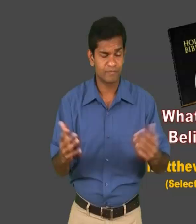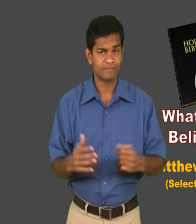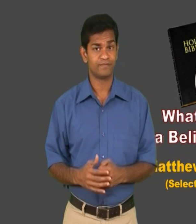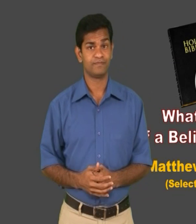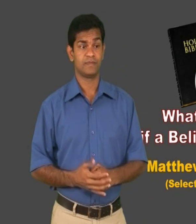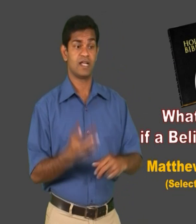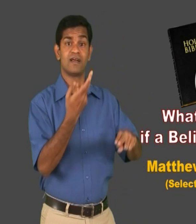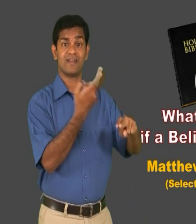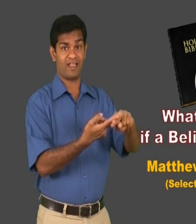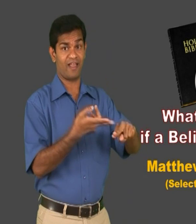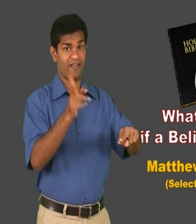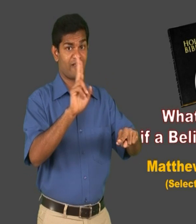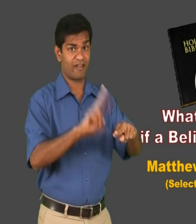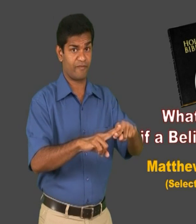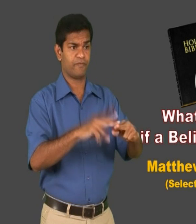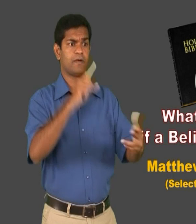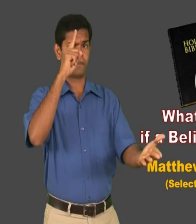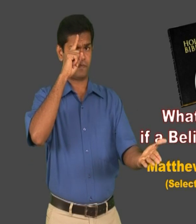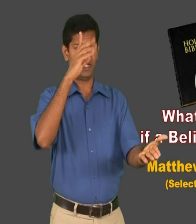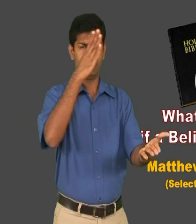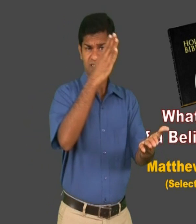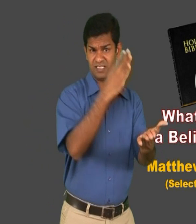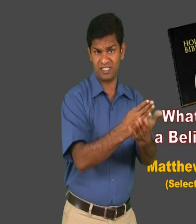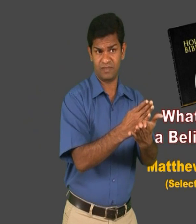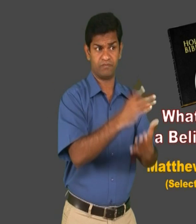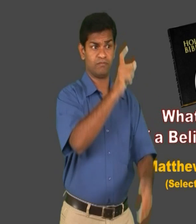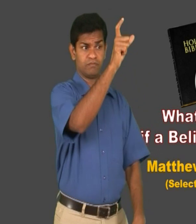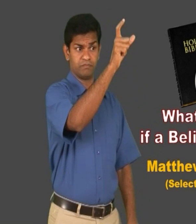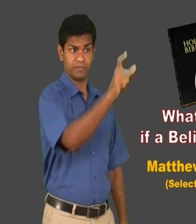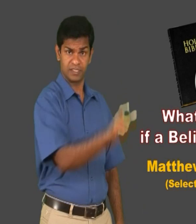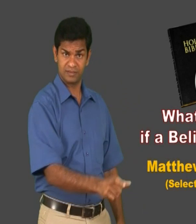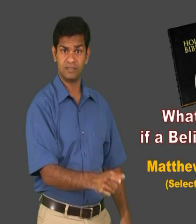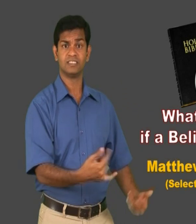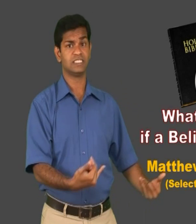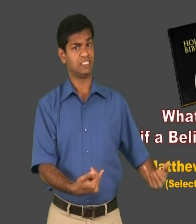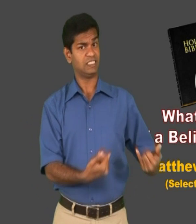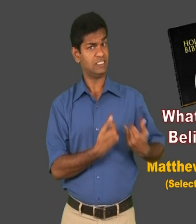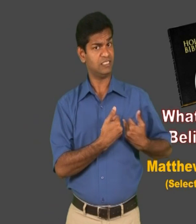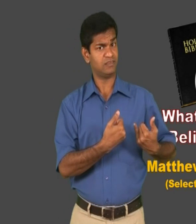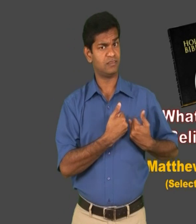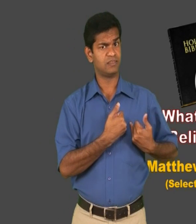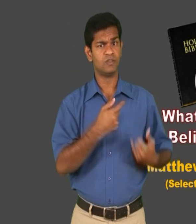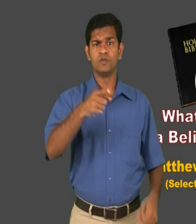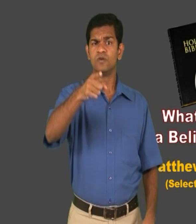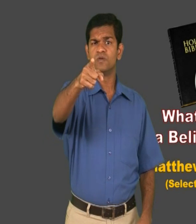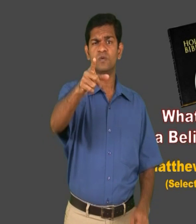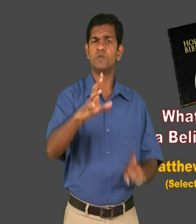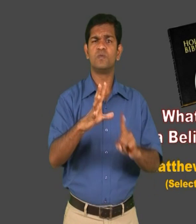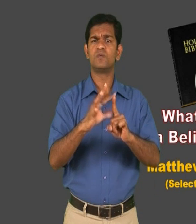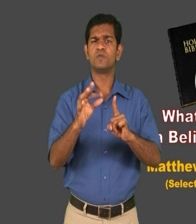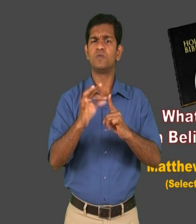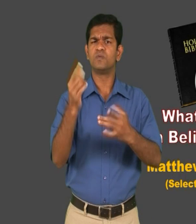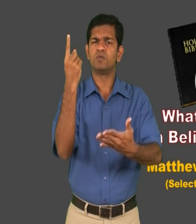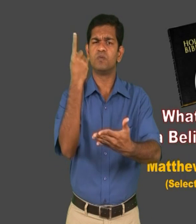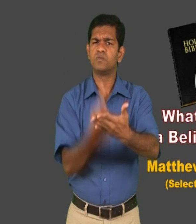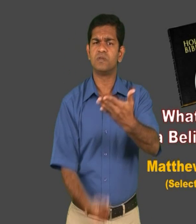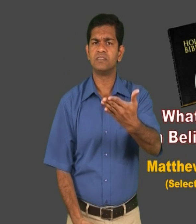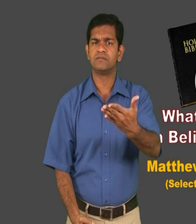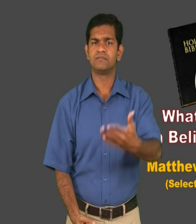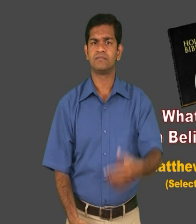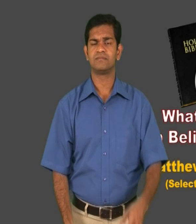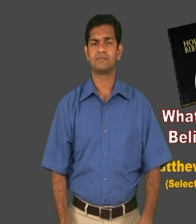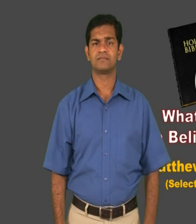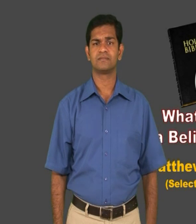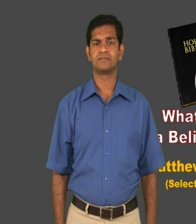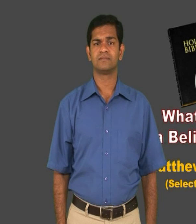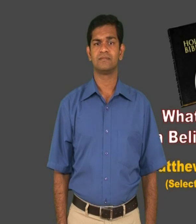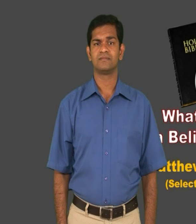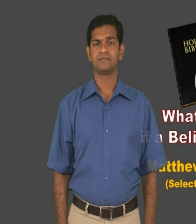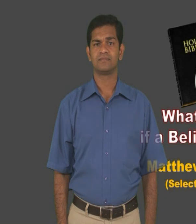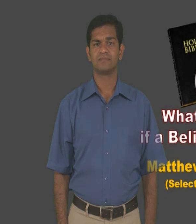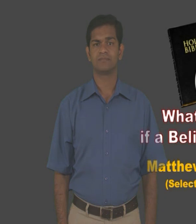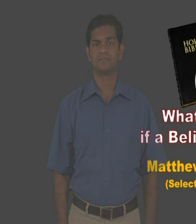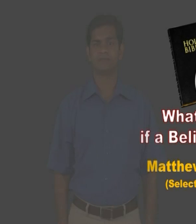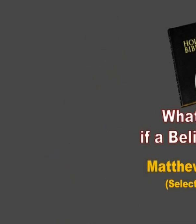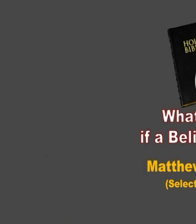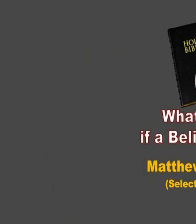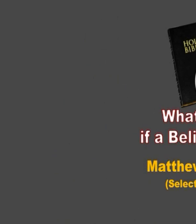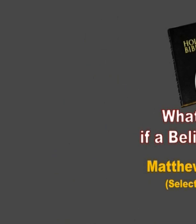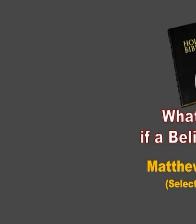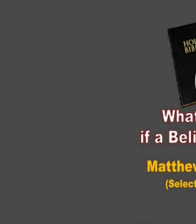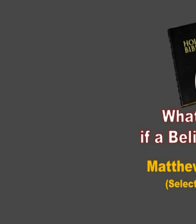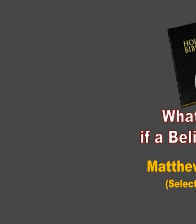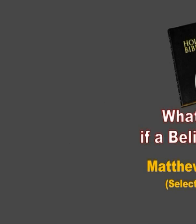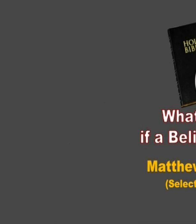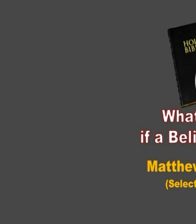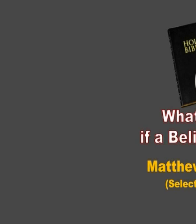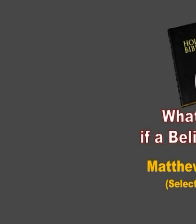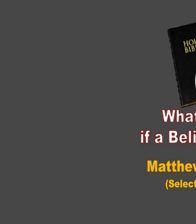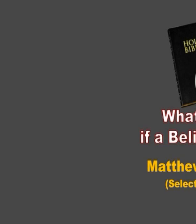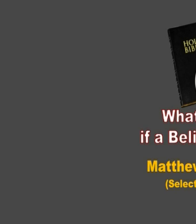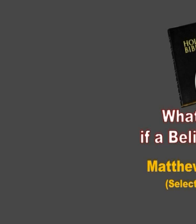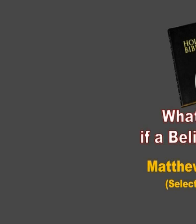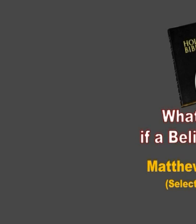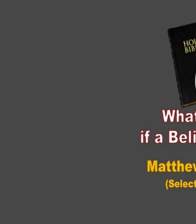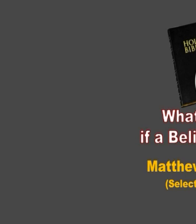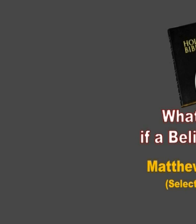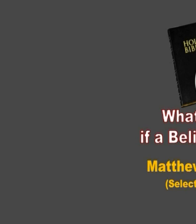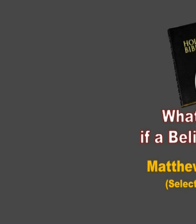What to do if a believer sins